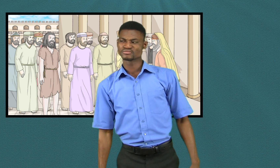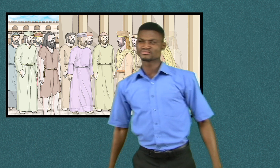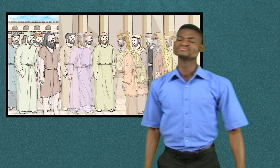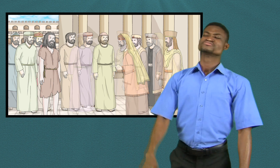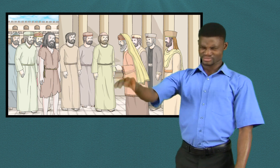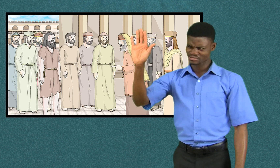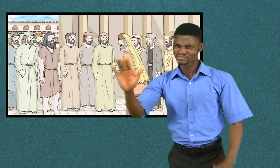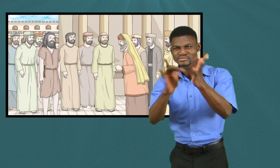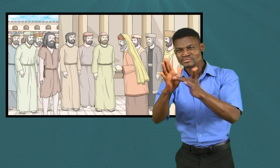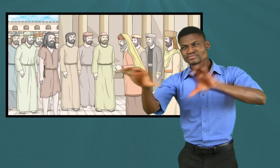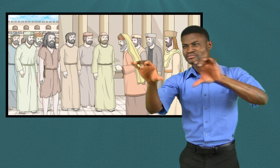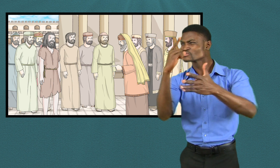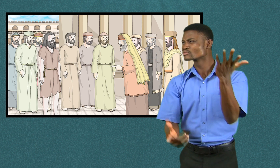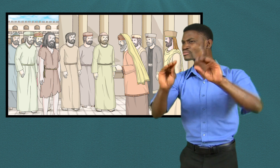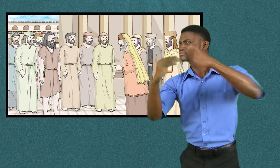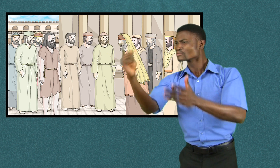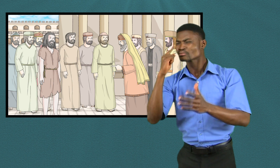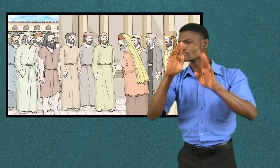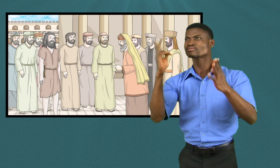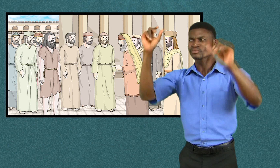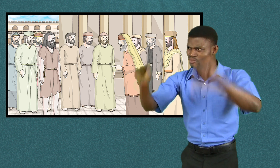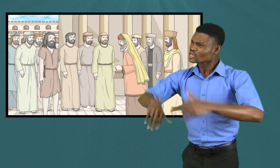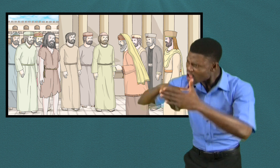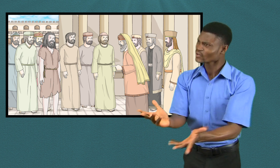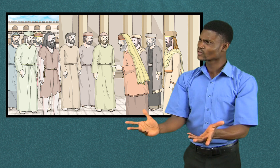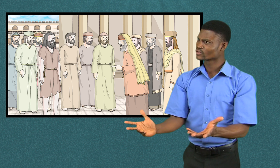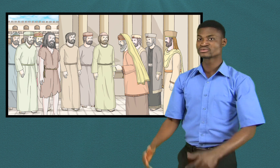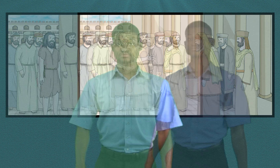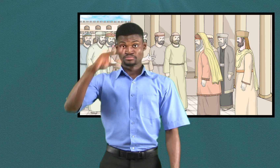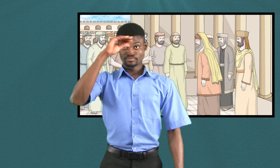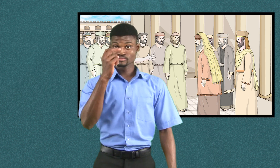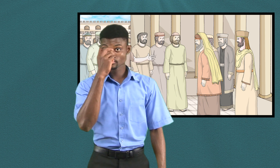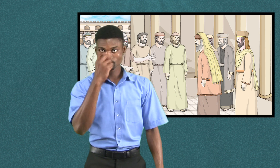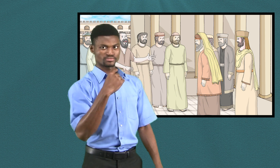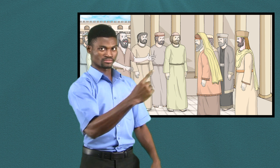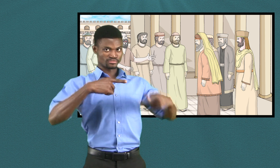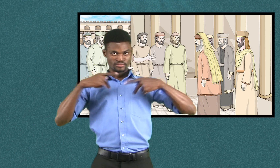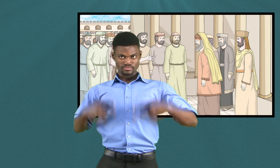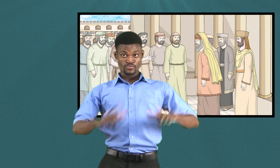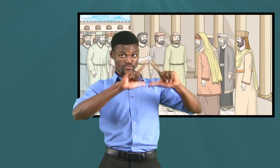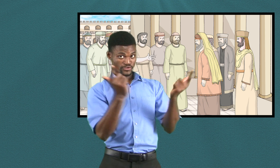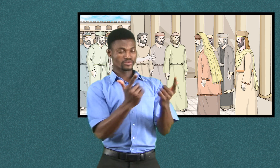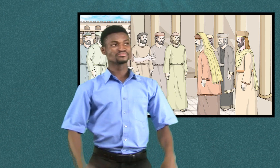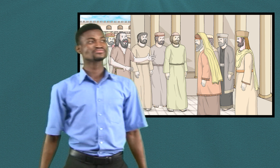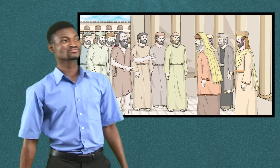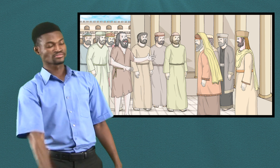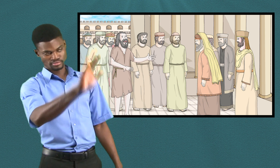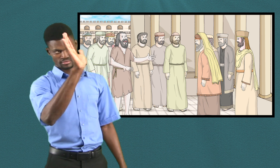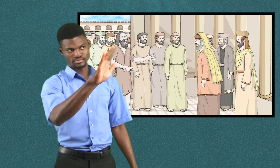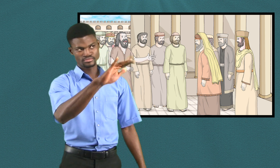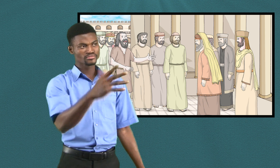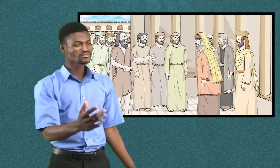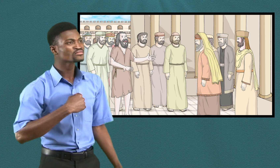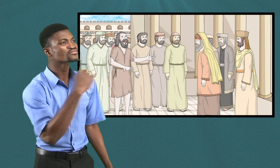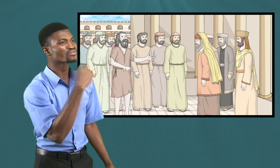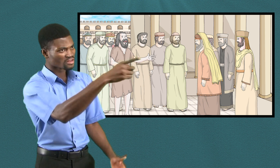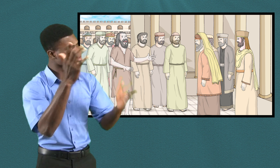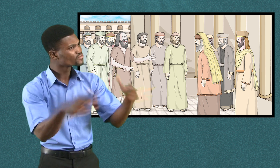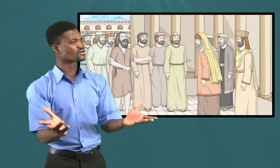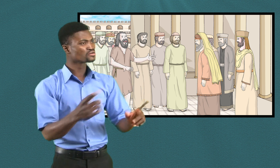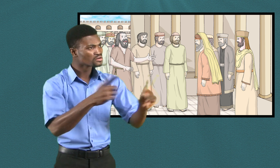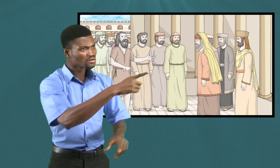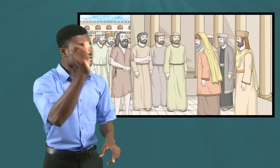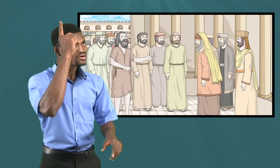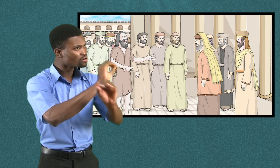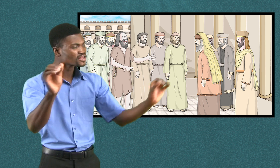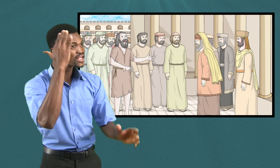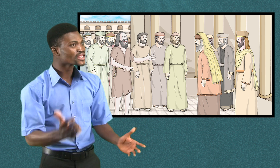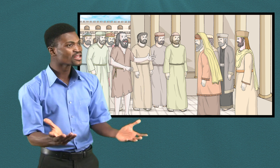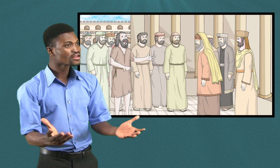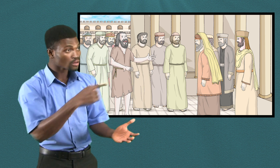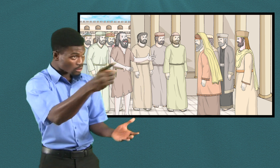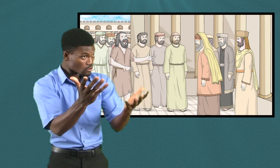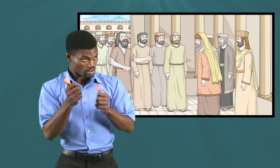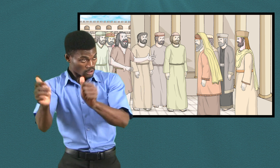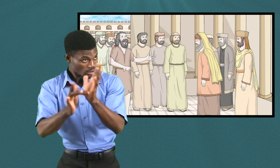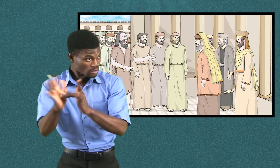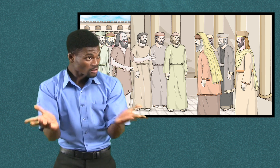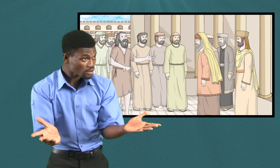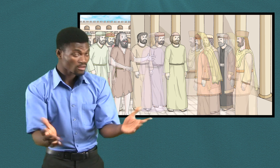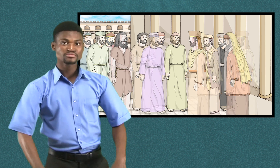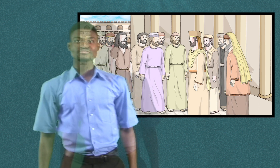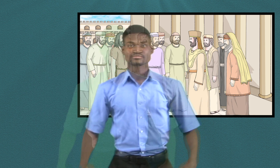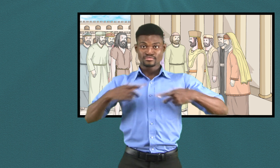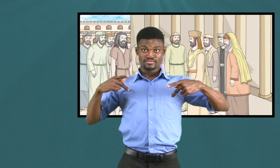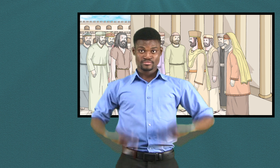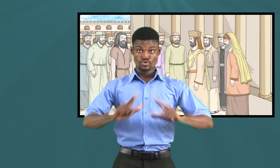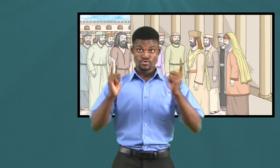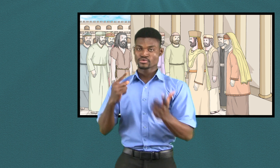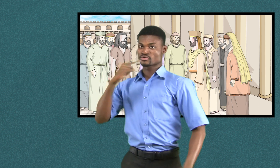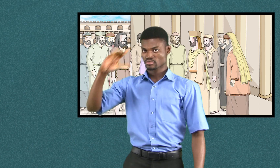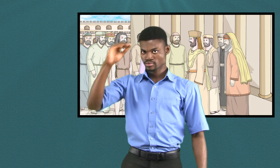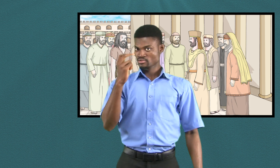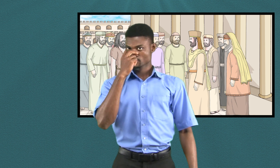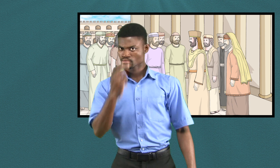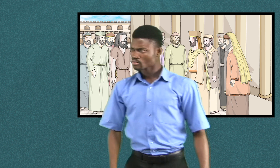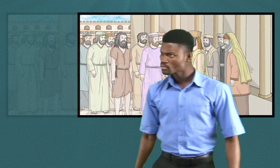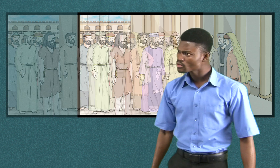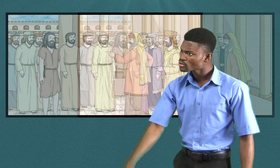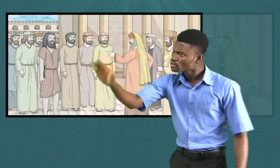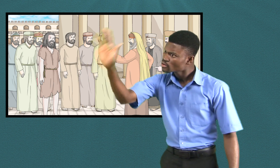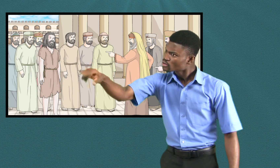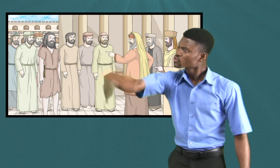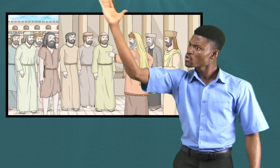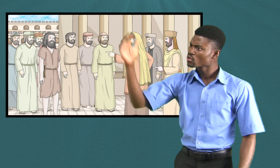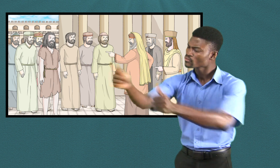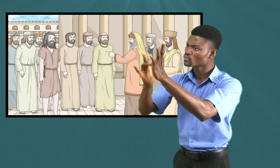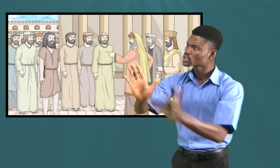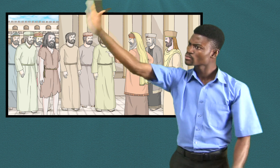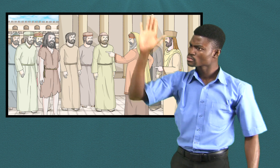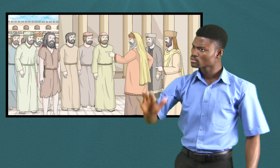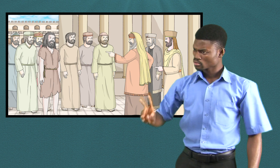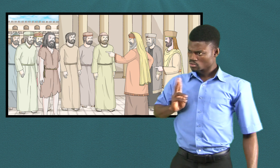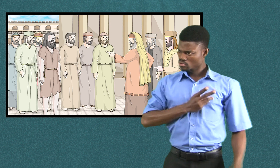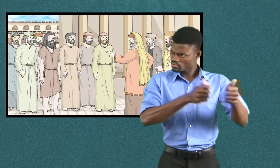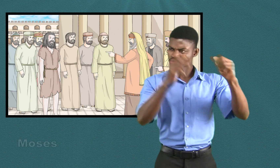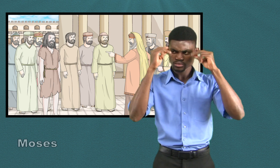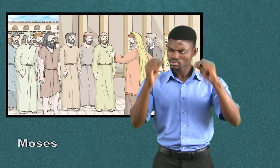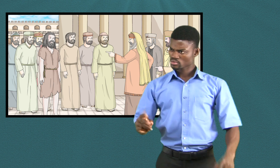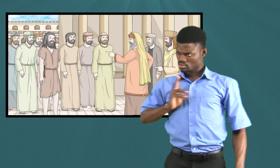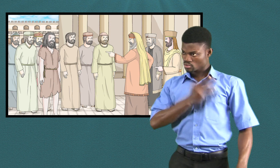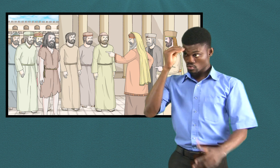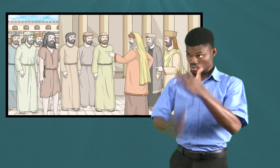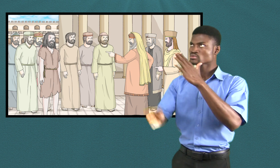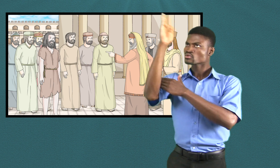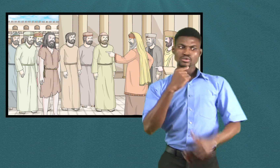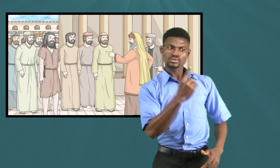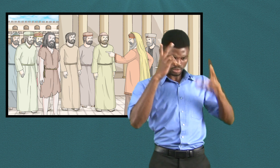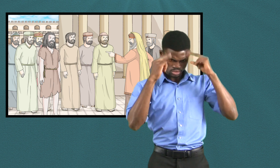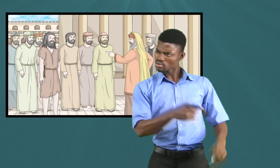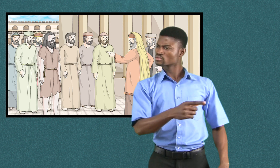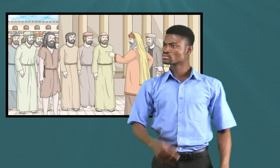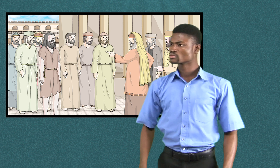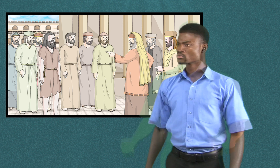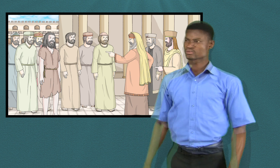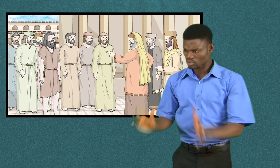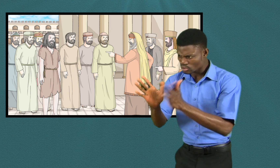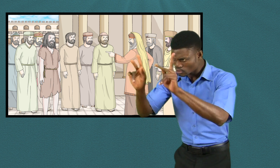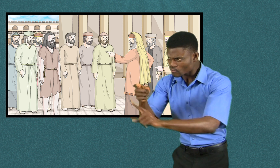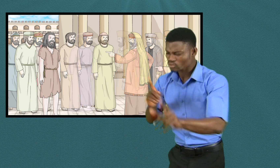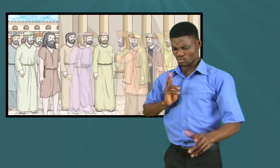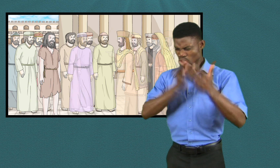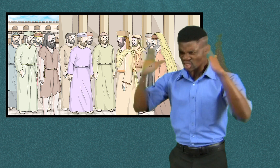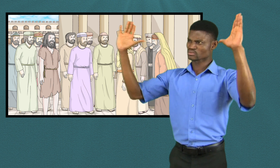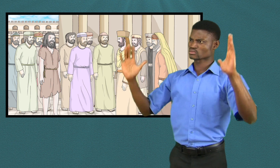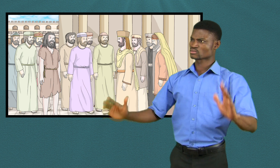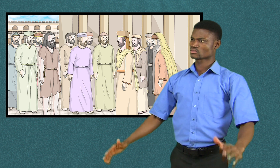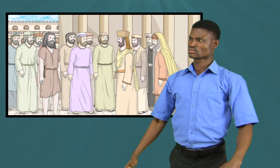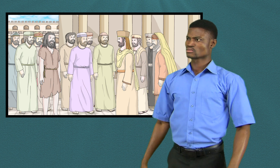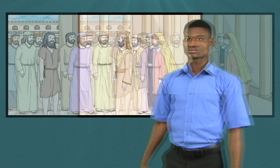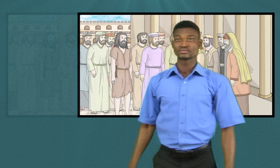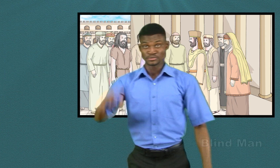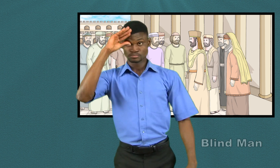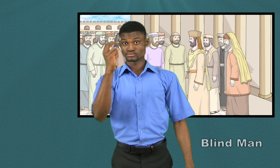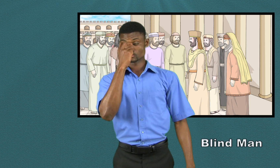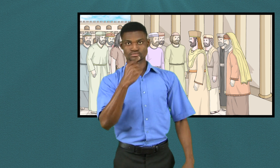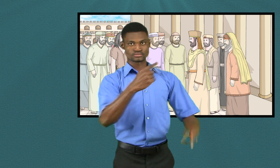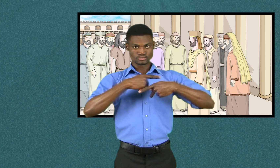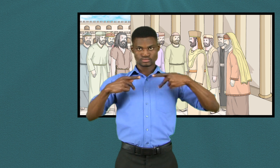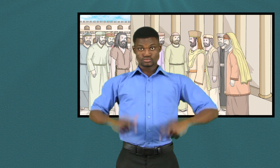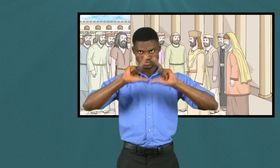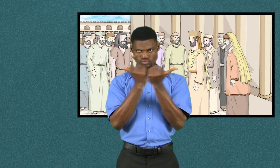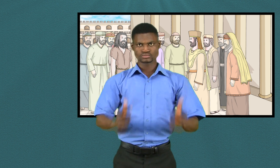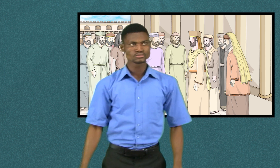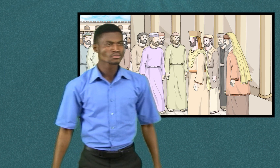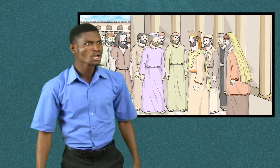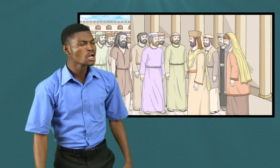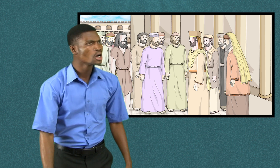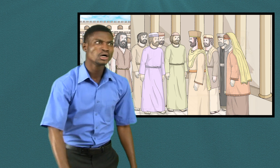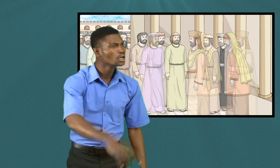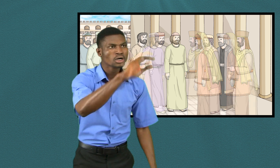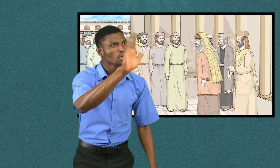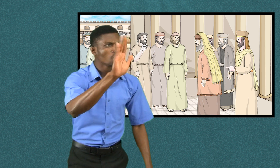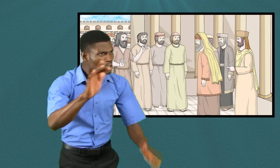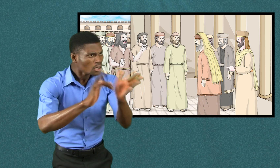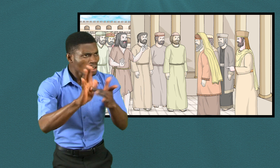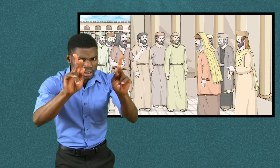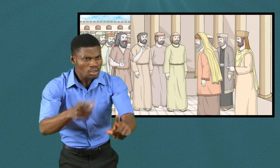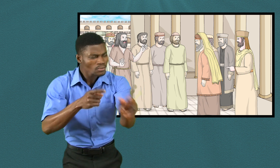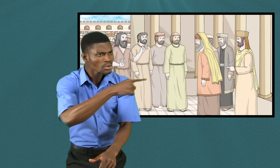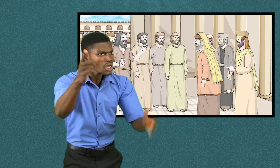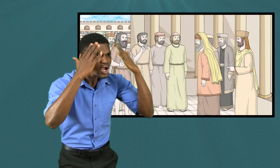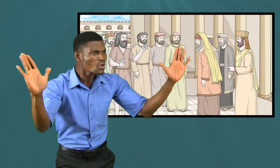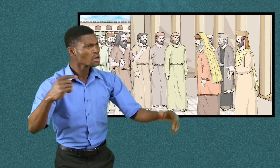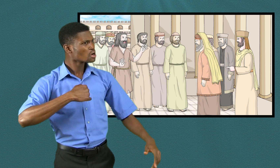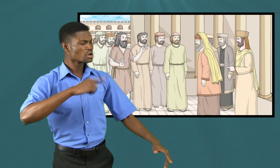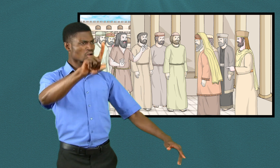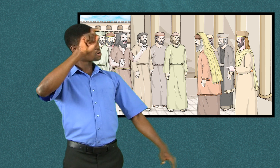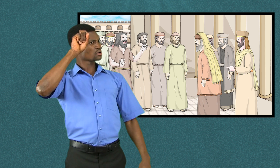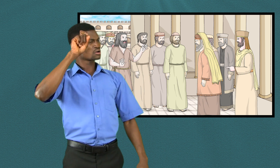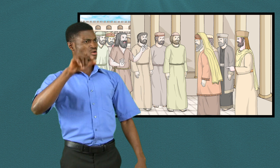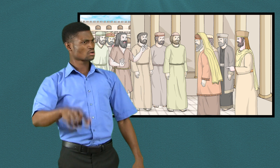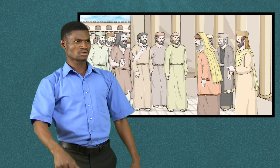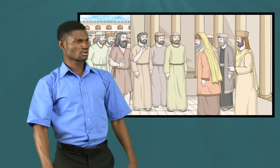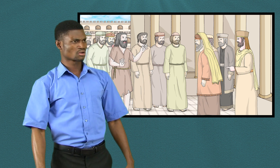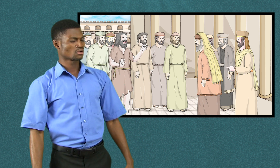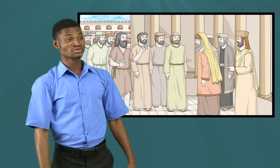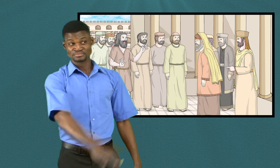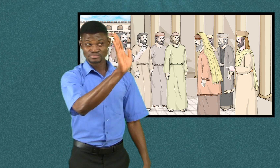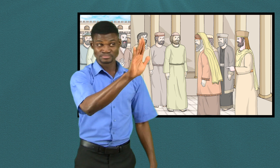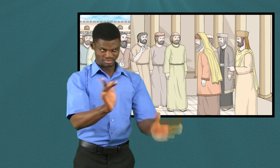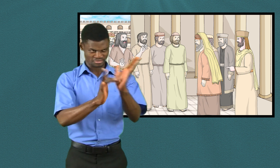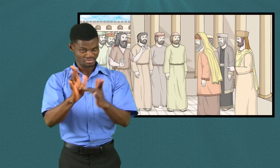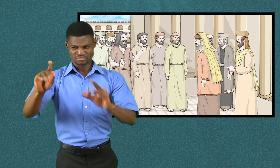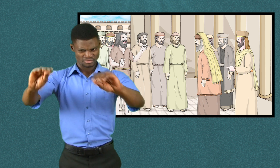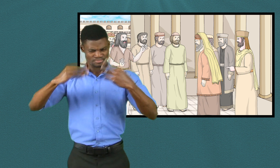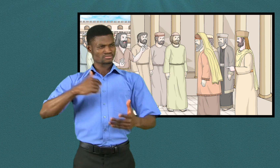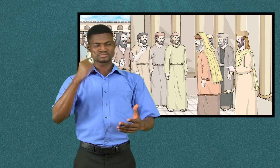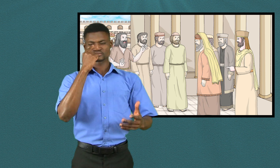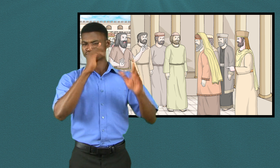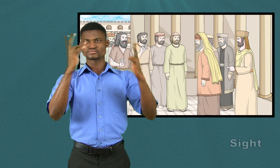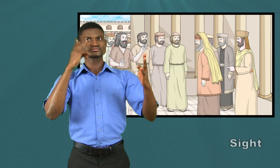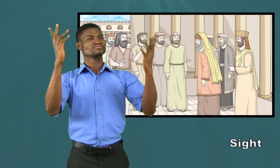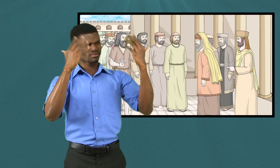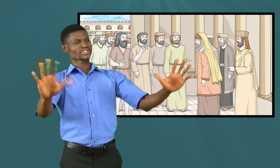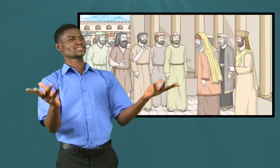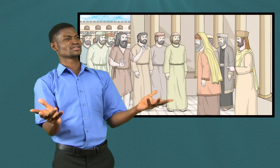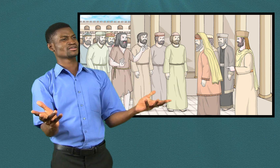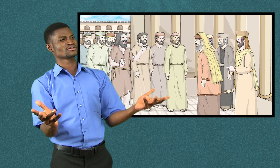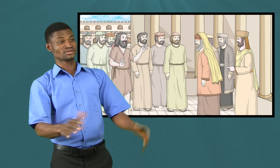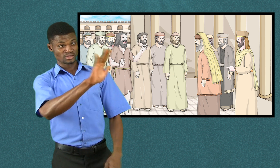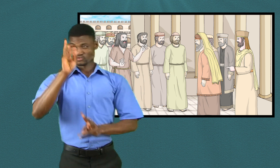He replied, “I already told you, and you did not listen. Why do you want to hear it again? Do you also want to become His disciples?” Then they heaped insults on him and said, “You are His disciple; we are disciples of Moses. We know that God spoke to Moses, but we do not know where this man is from.” “That is remarkable indeed!” the man said.